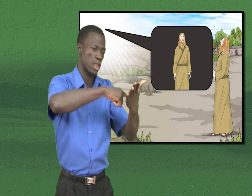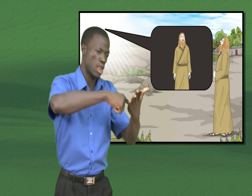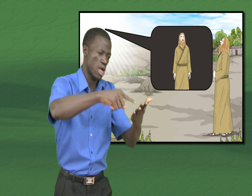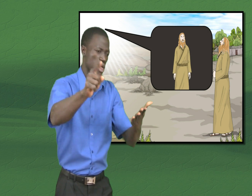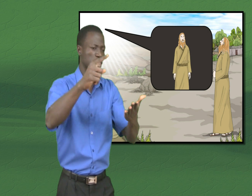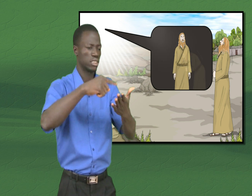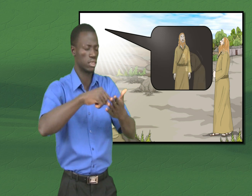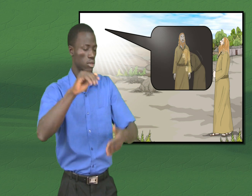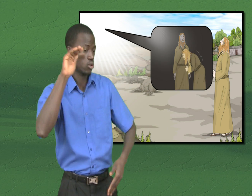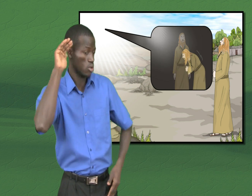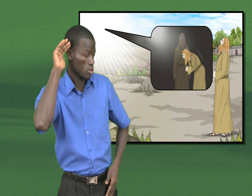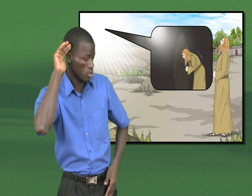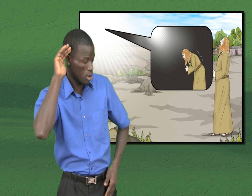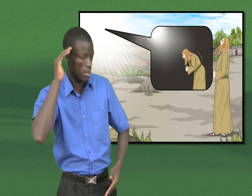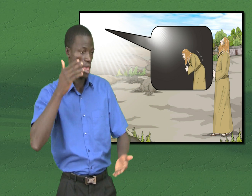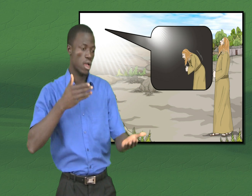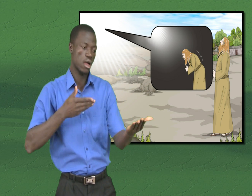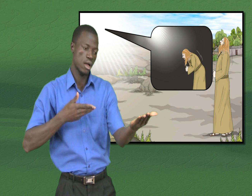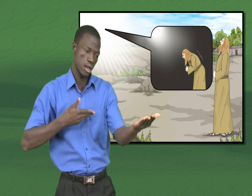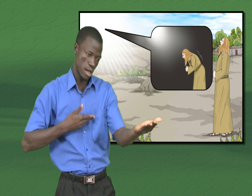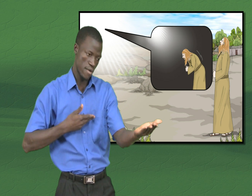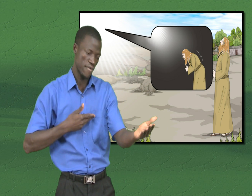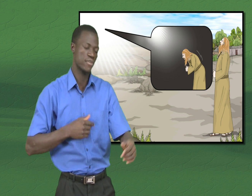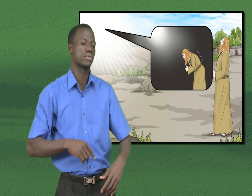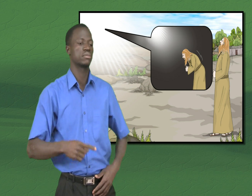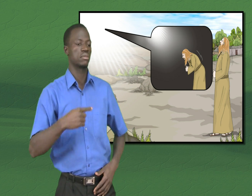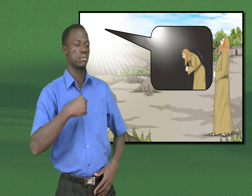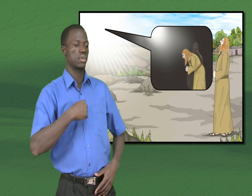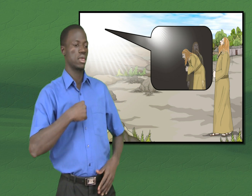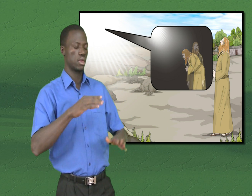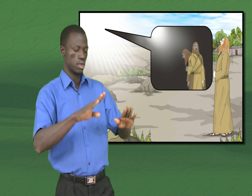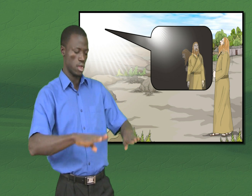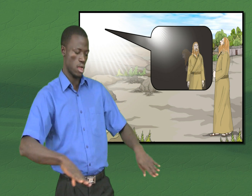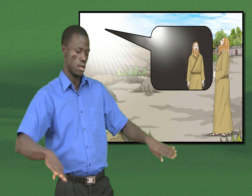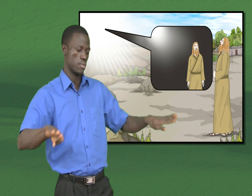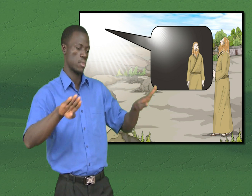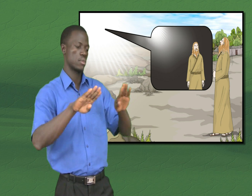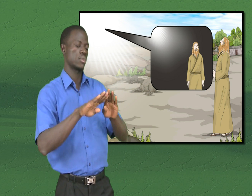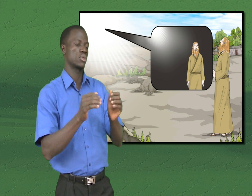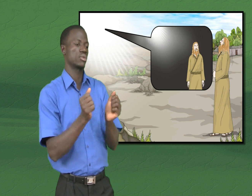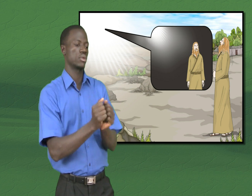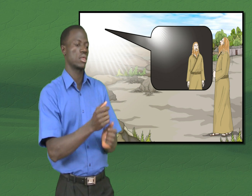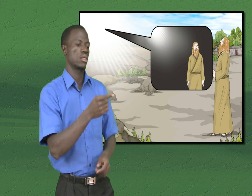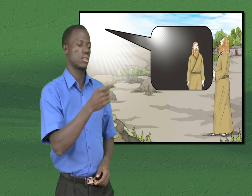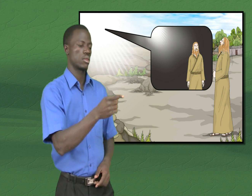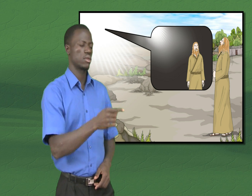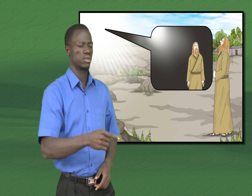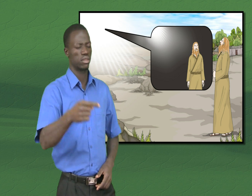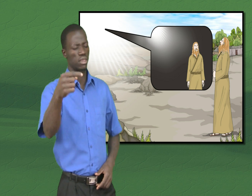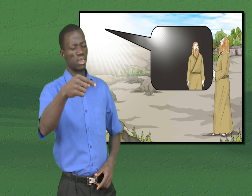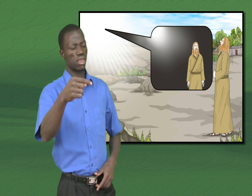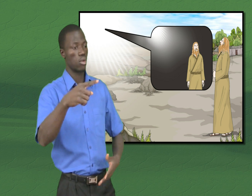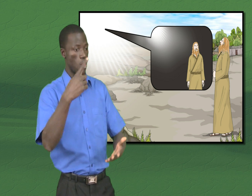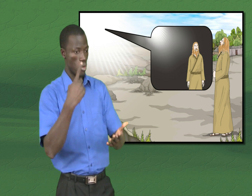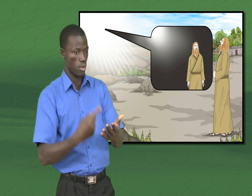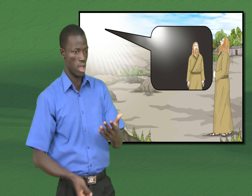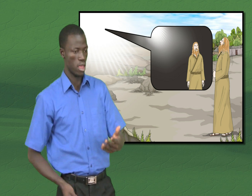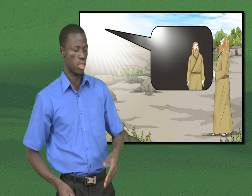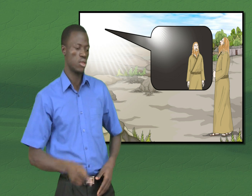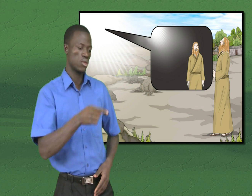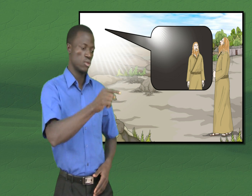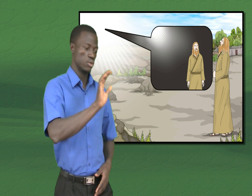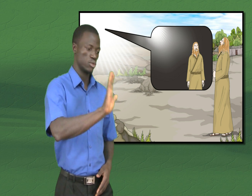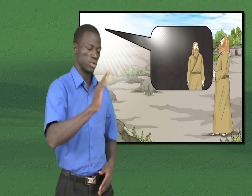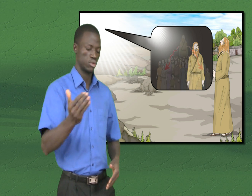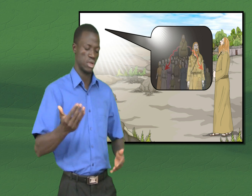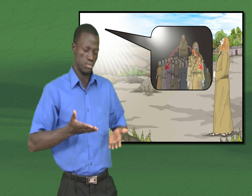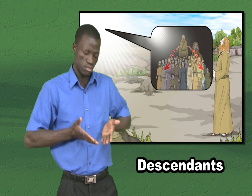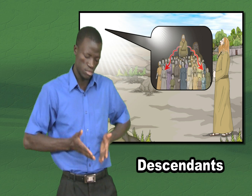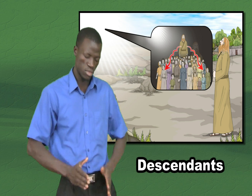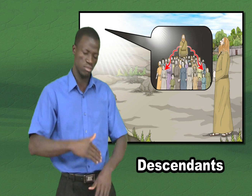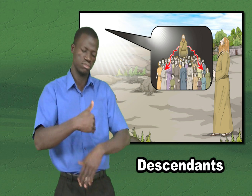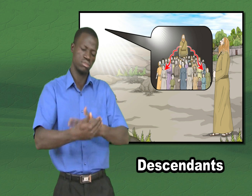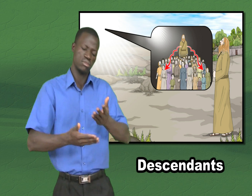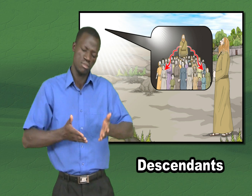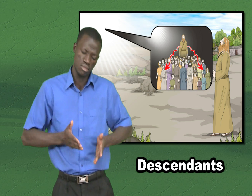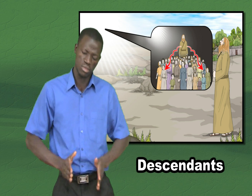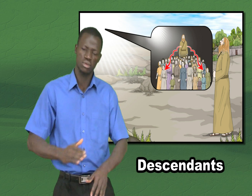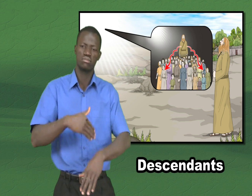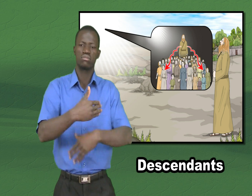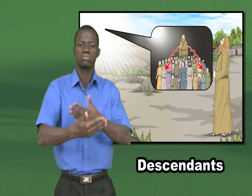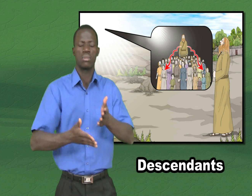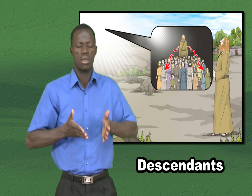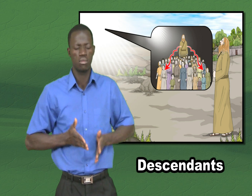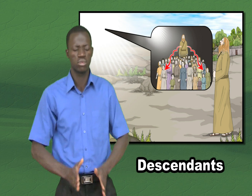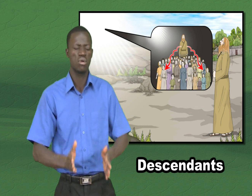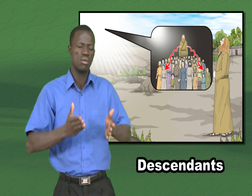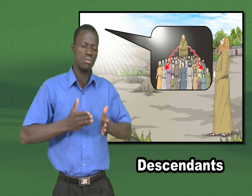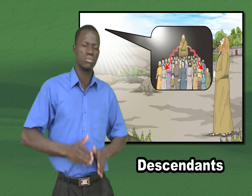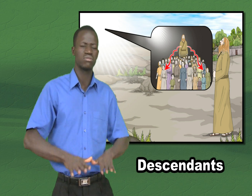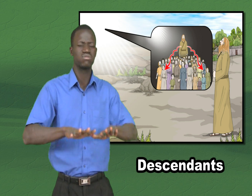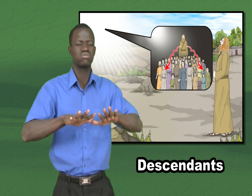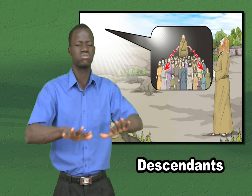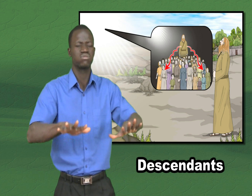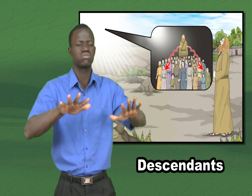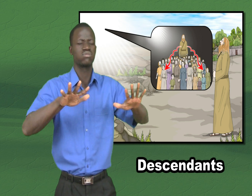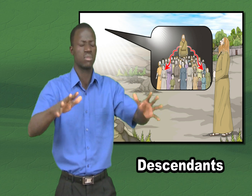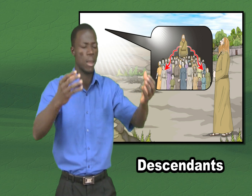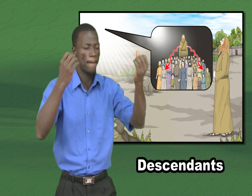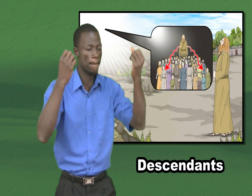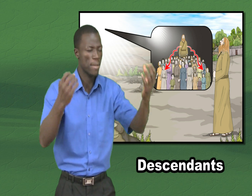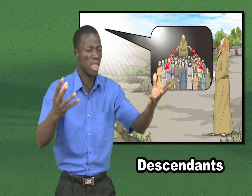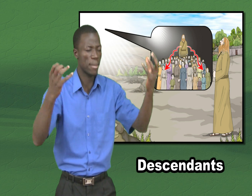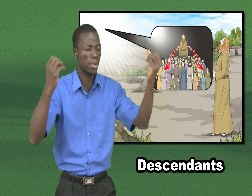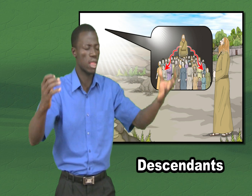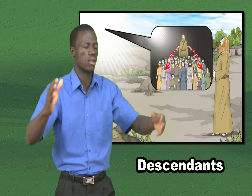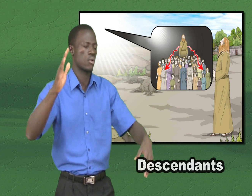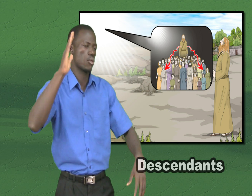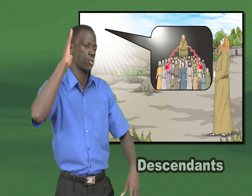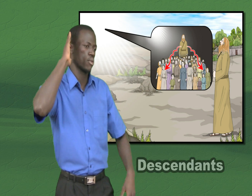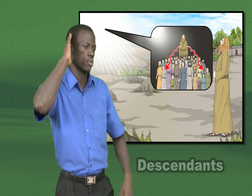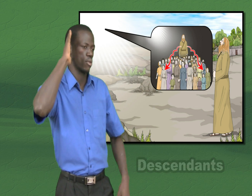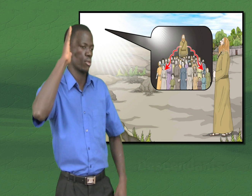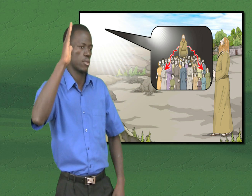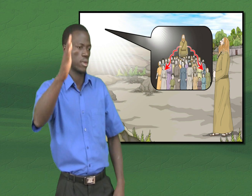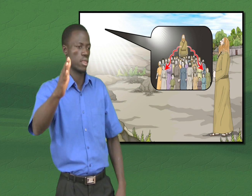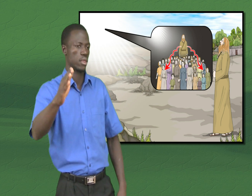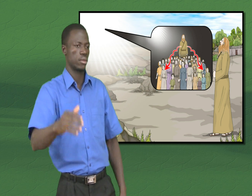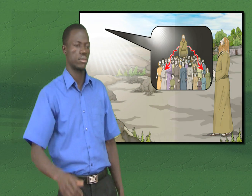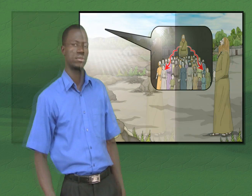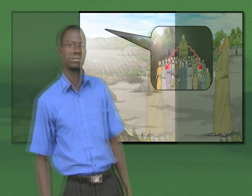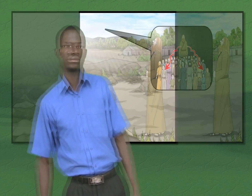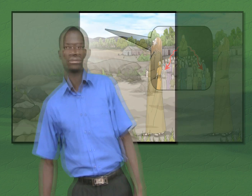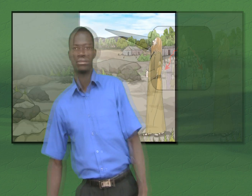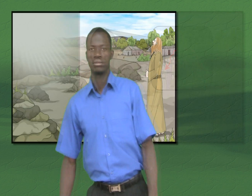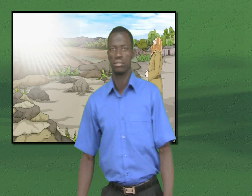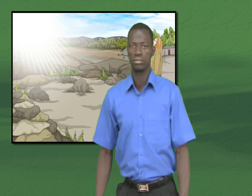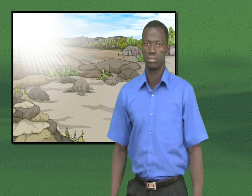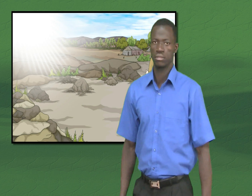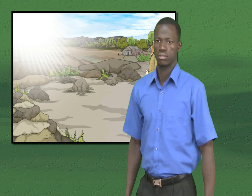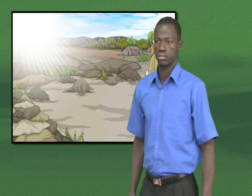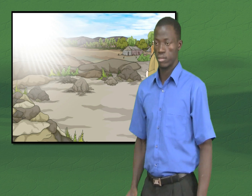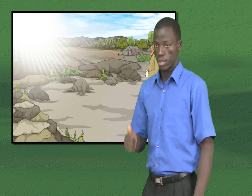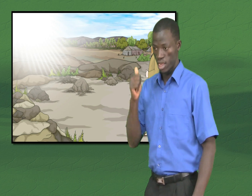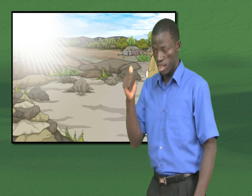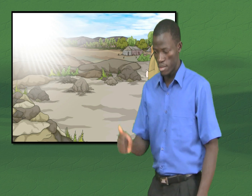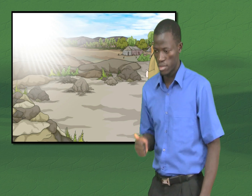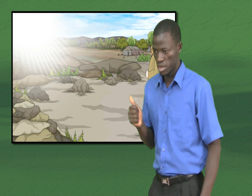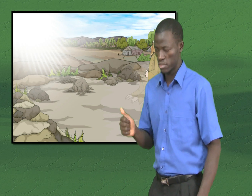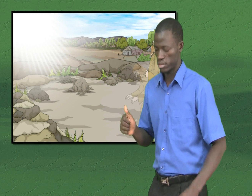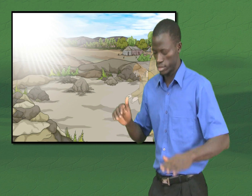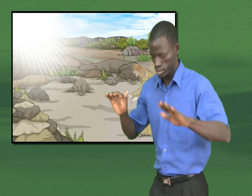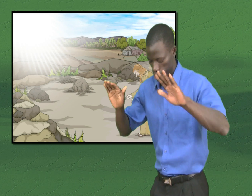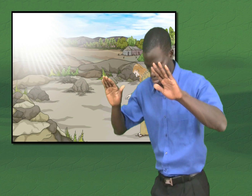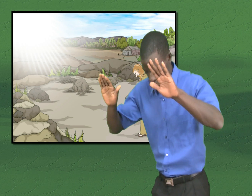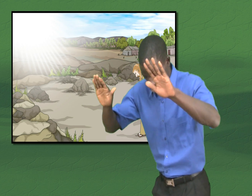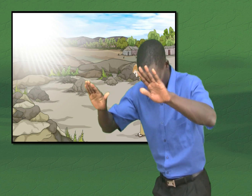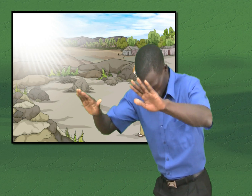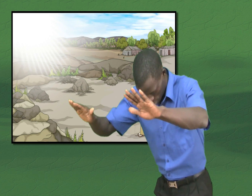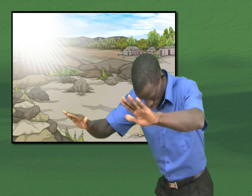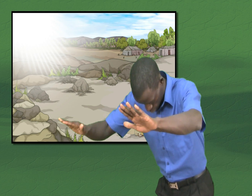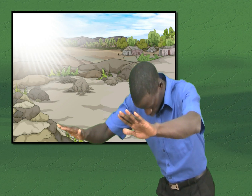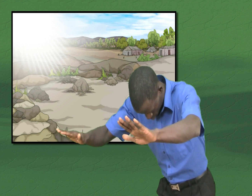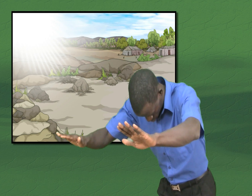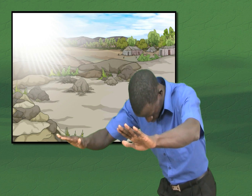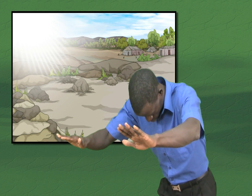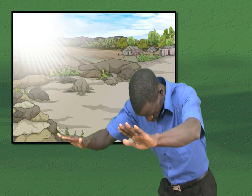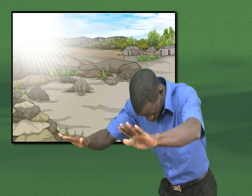I will establish My covenant between Me and you, and I will multiply you exceedingly.”